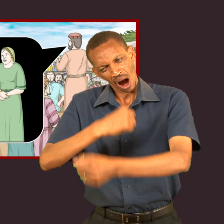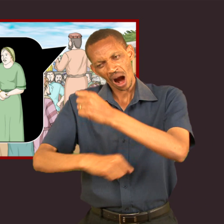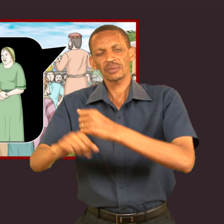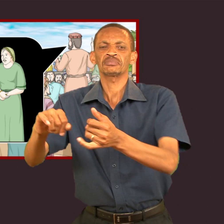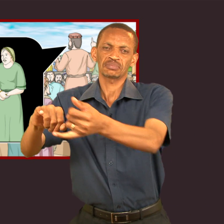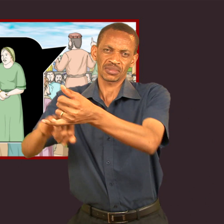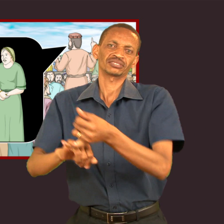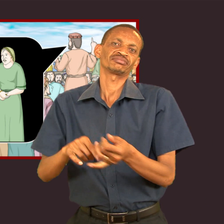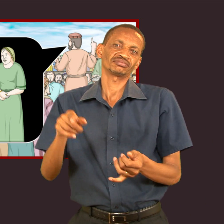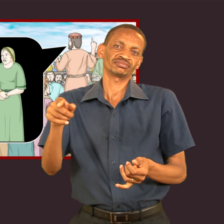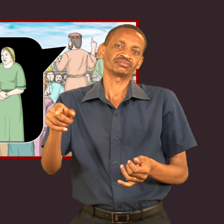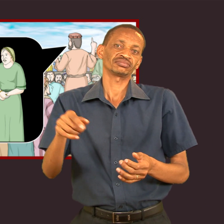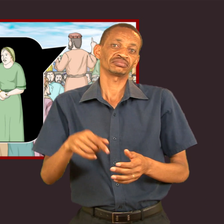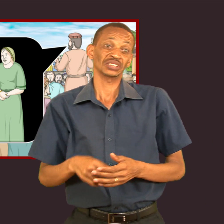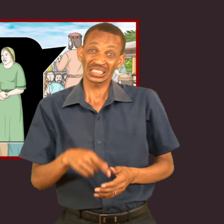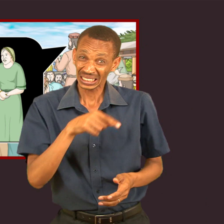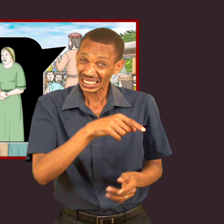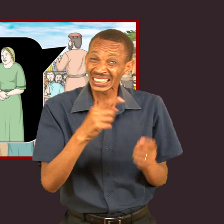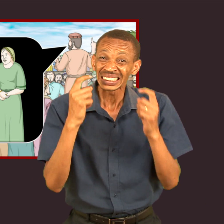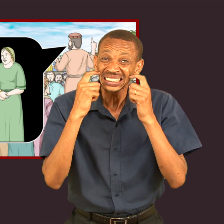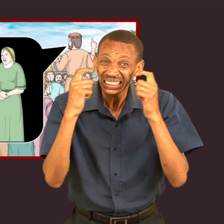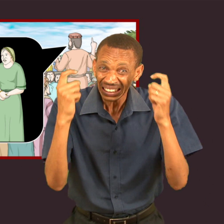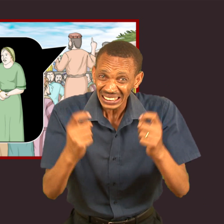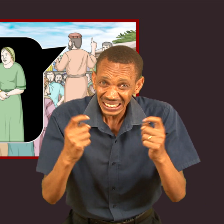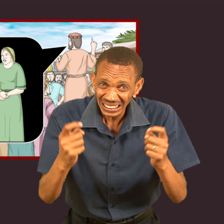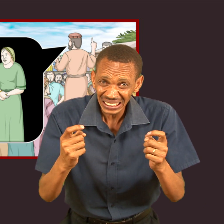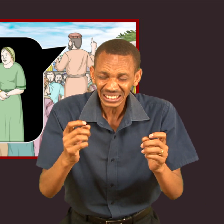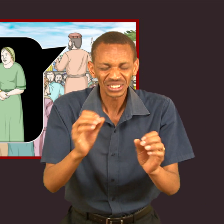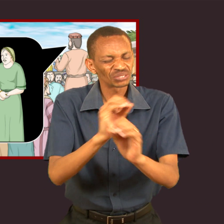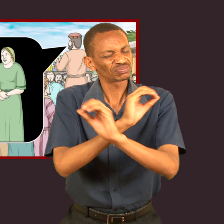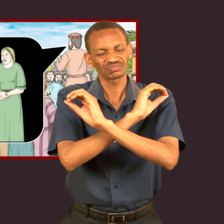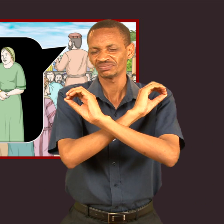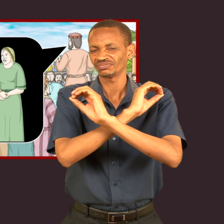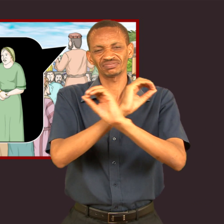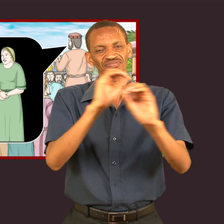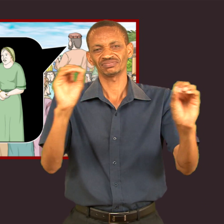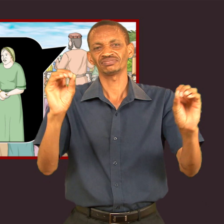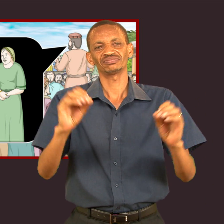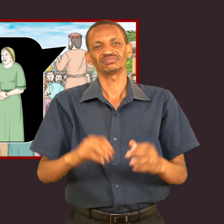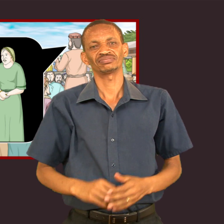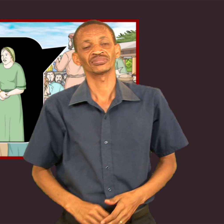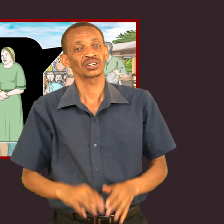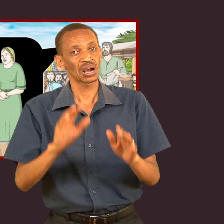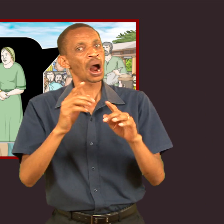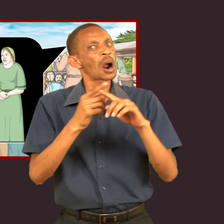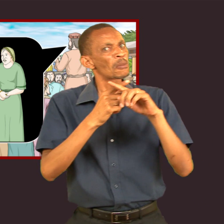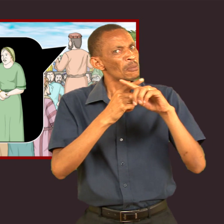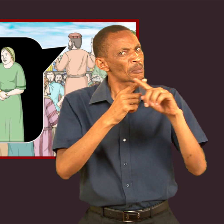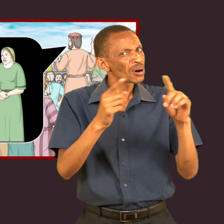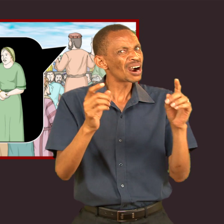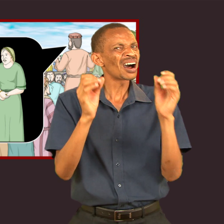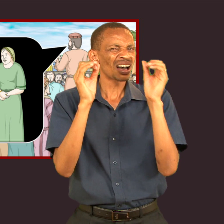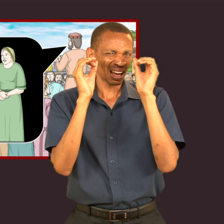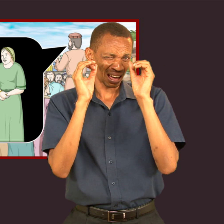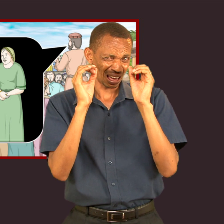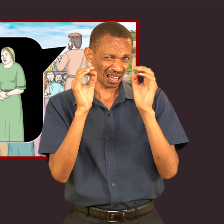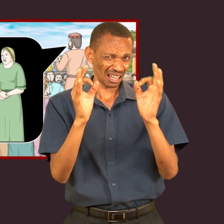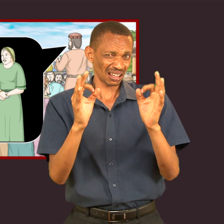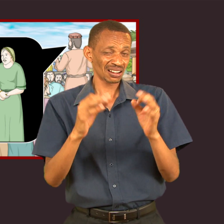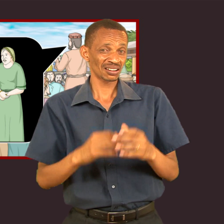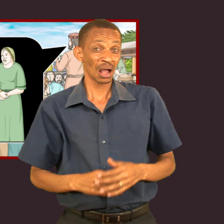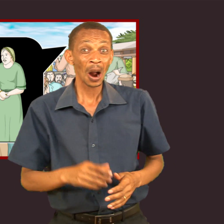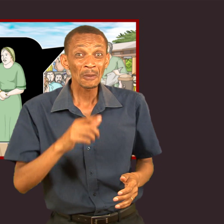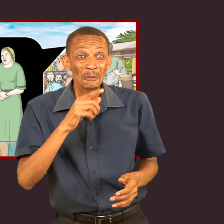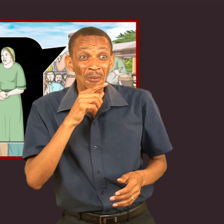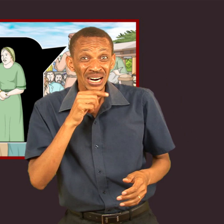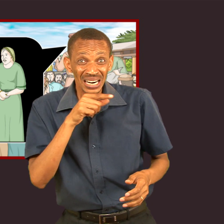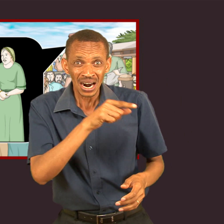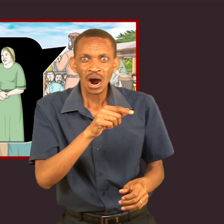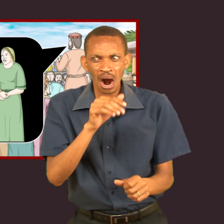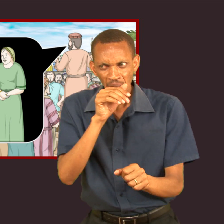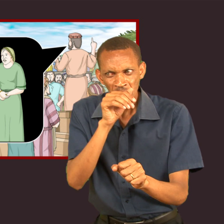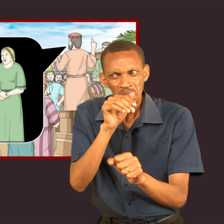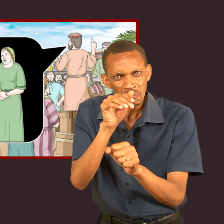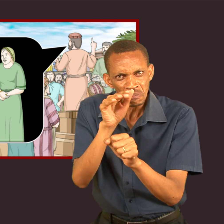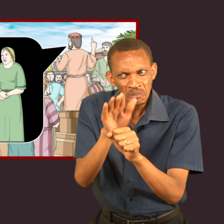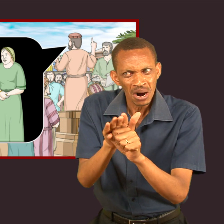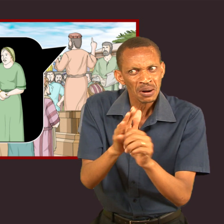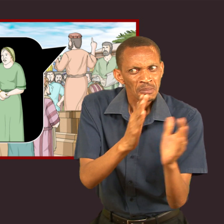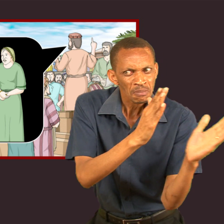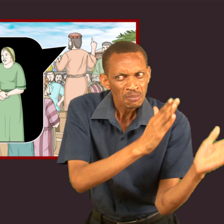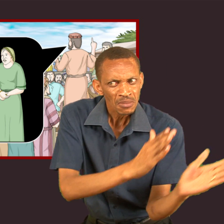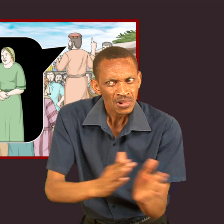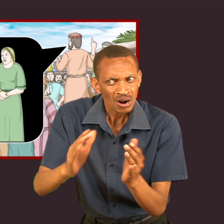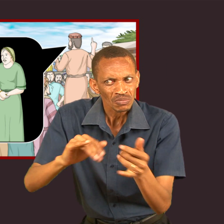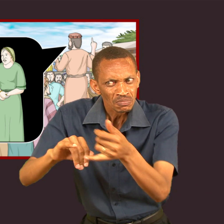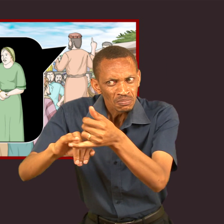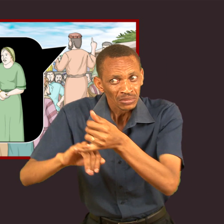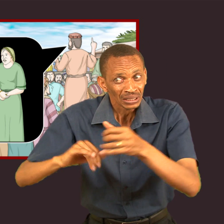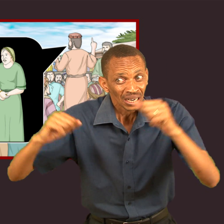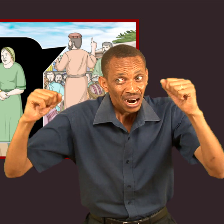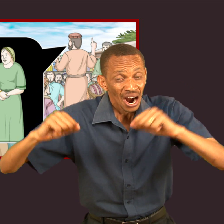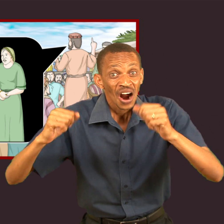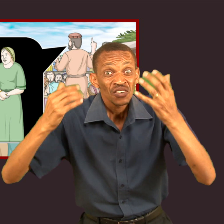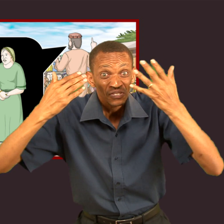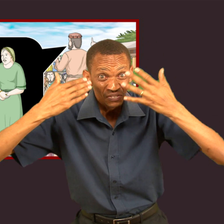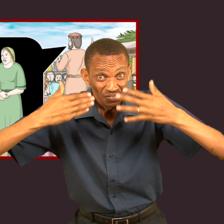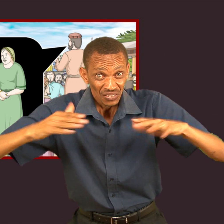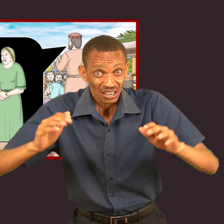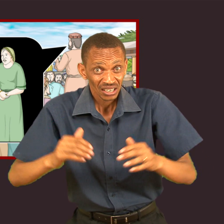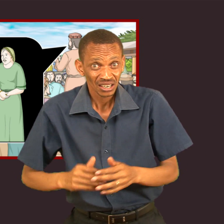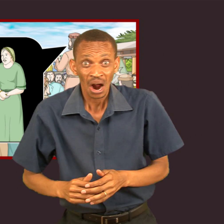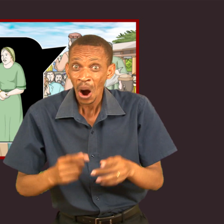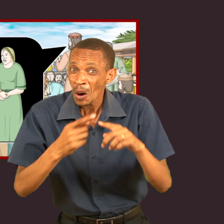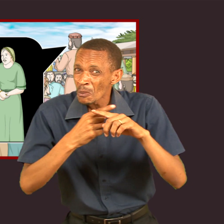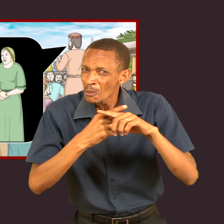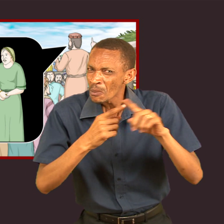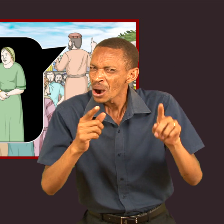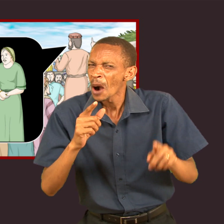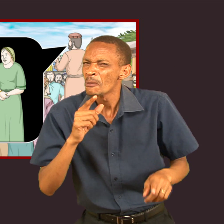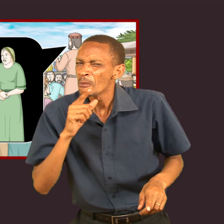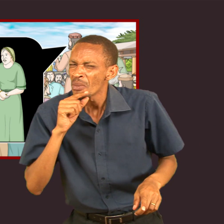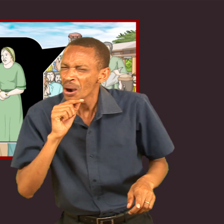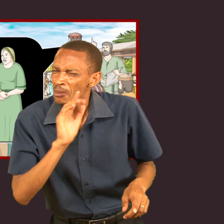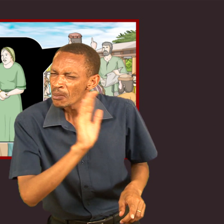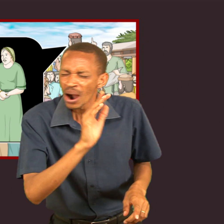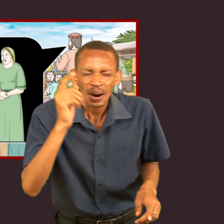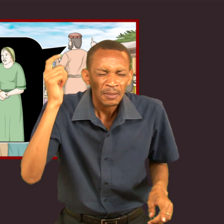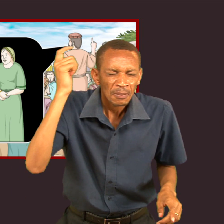he is not sinning; they should get married.